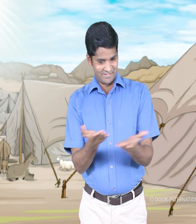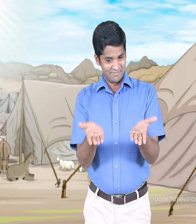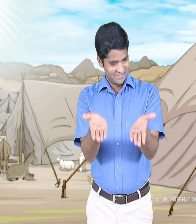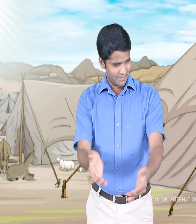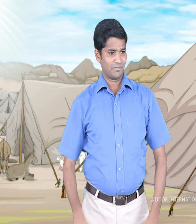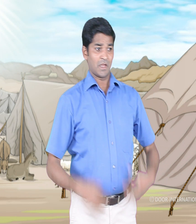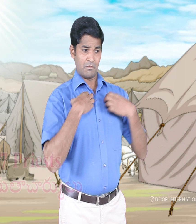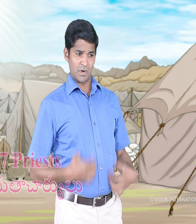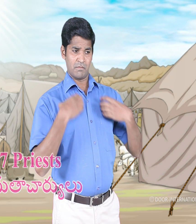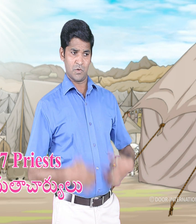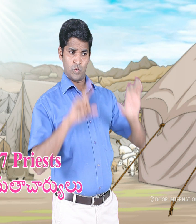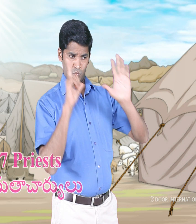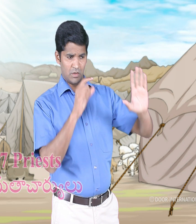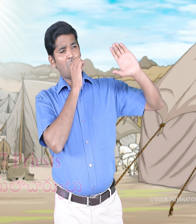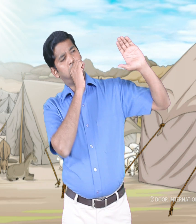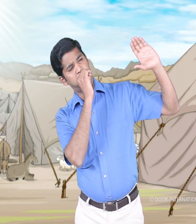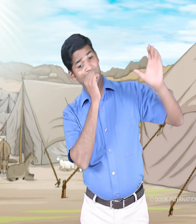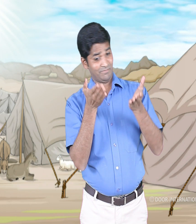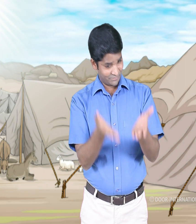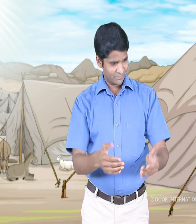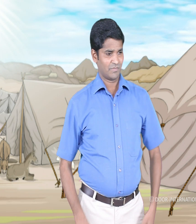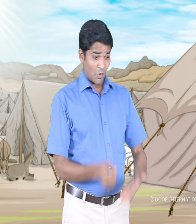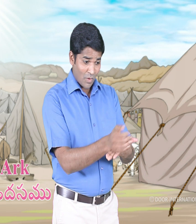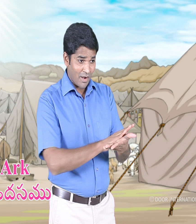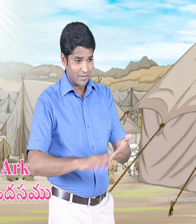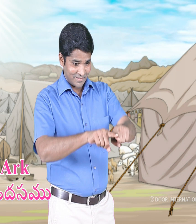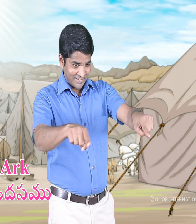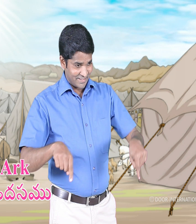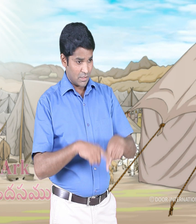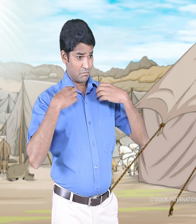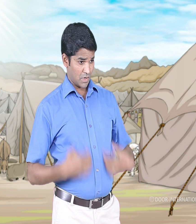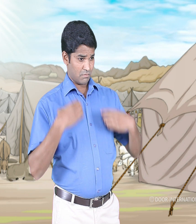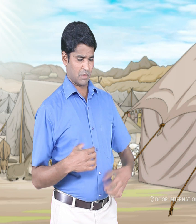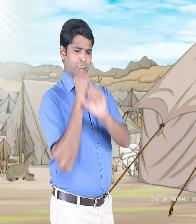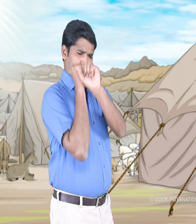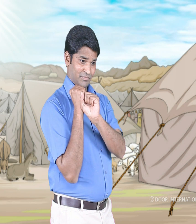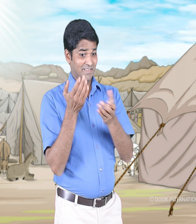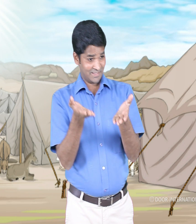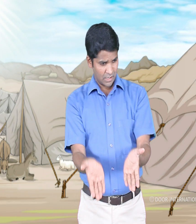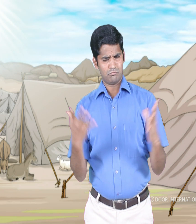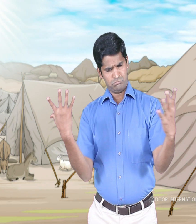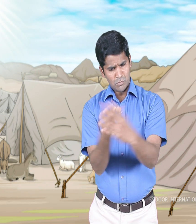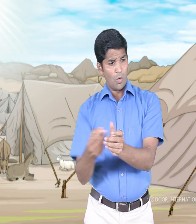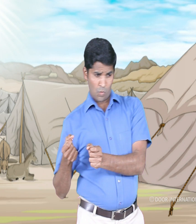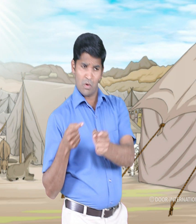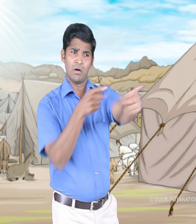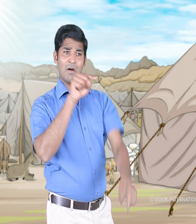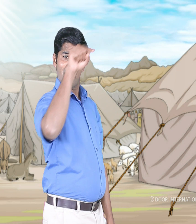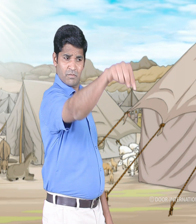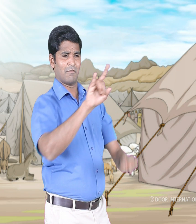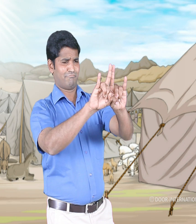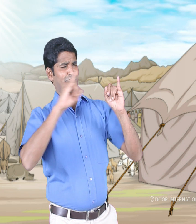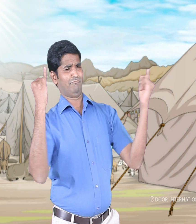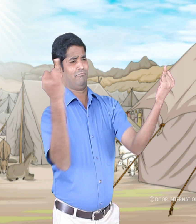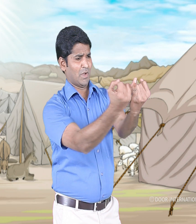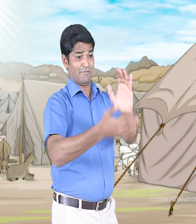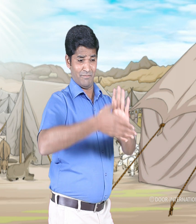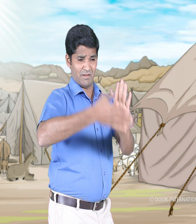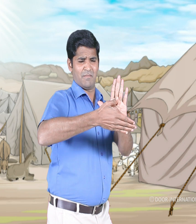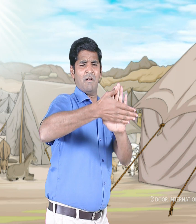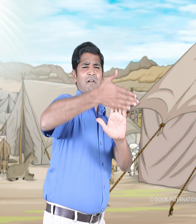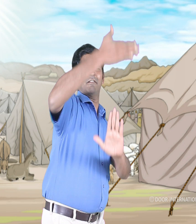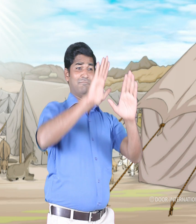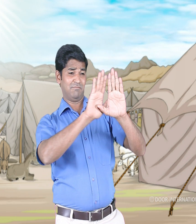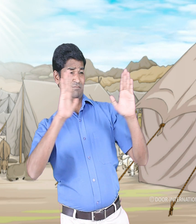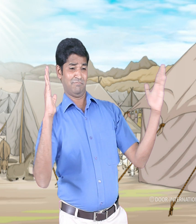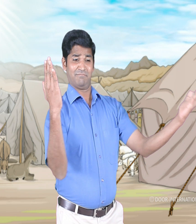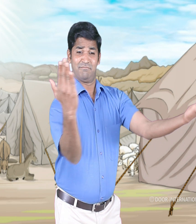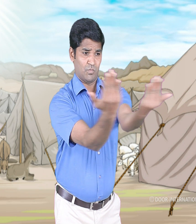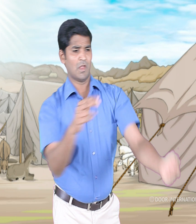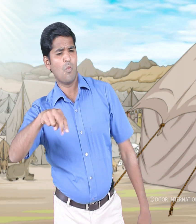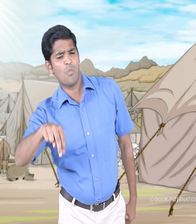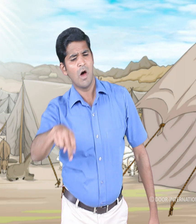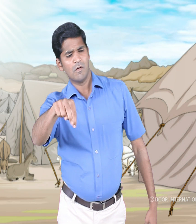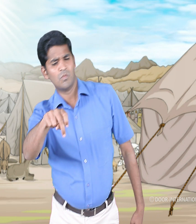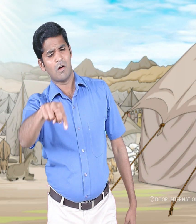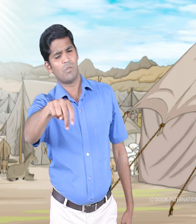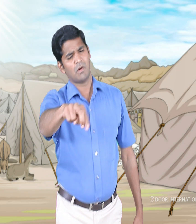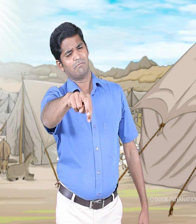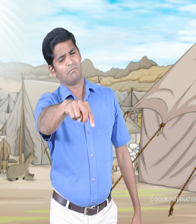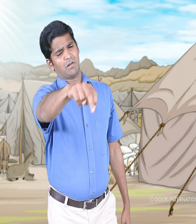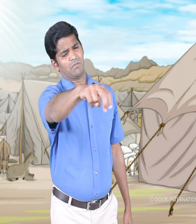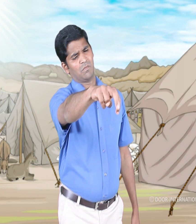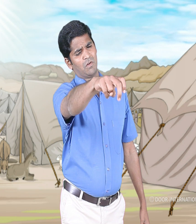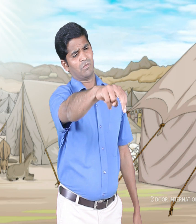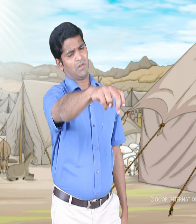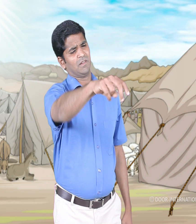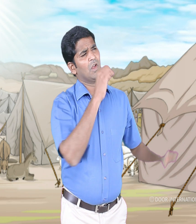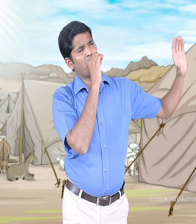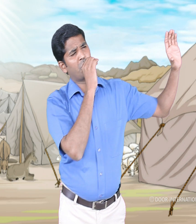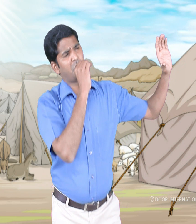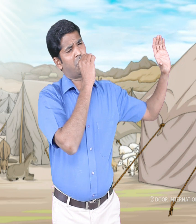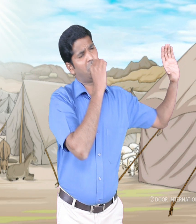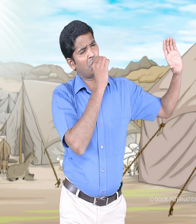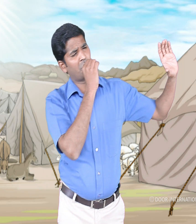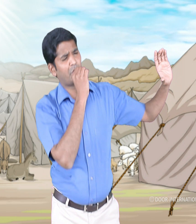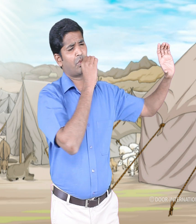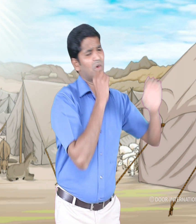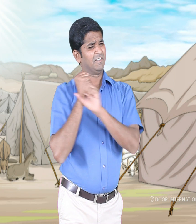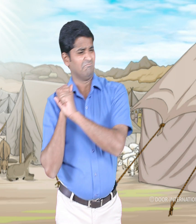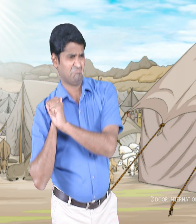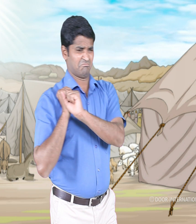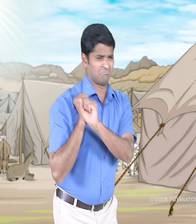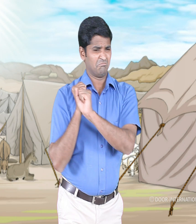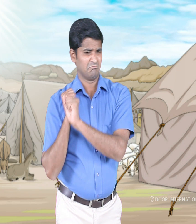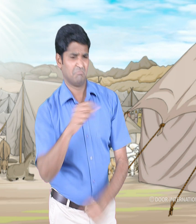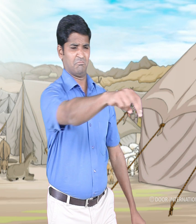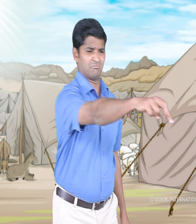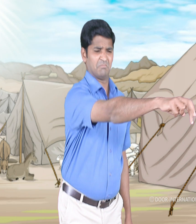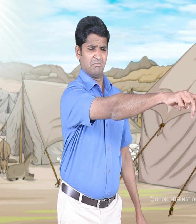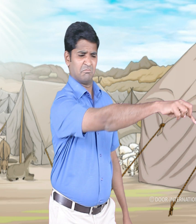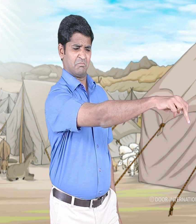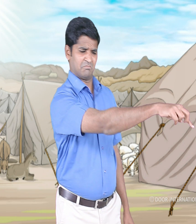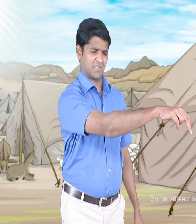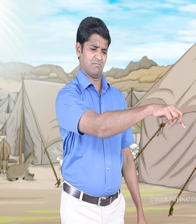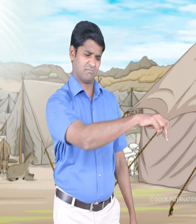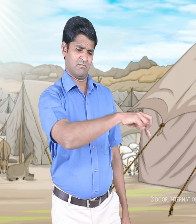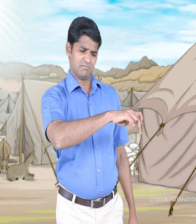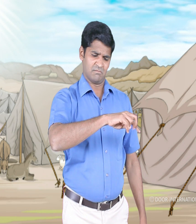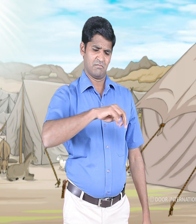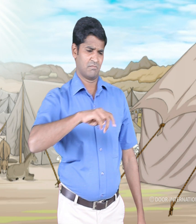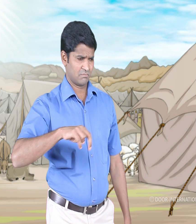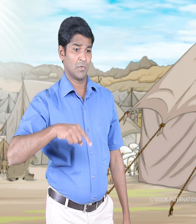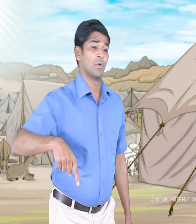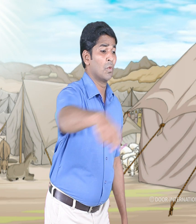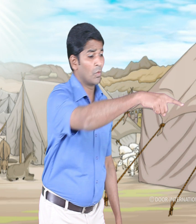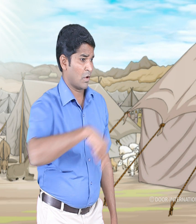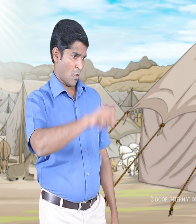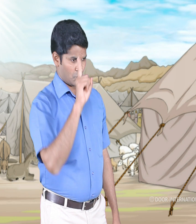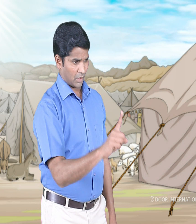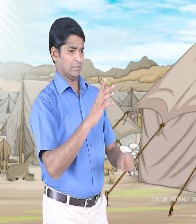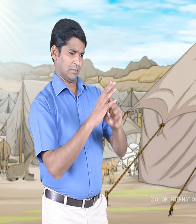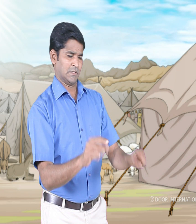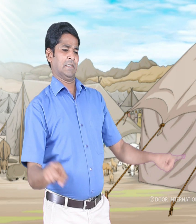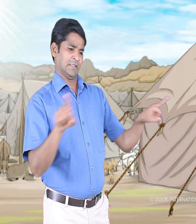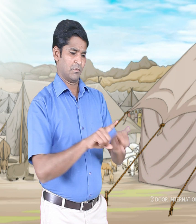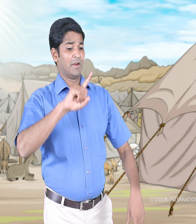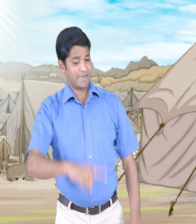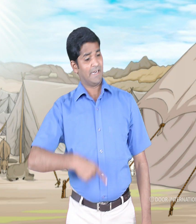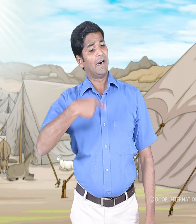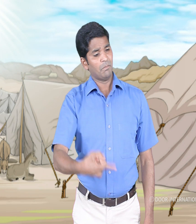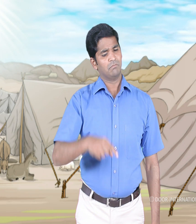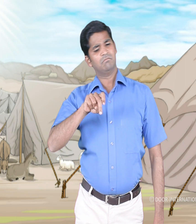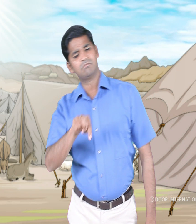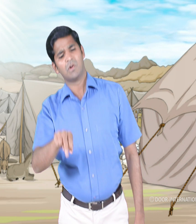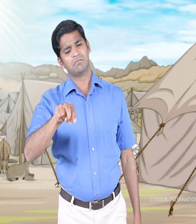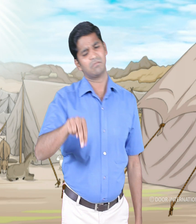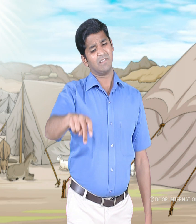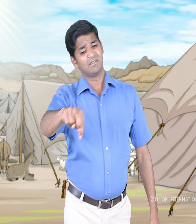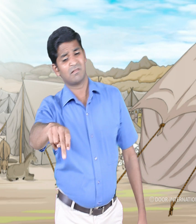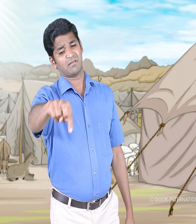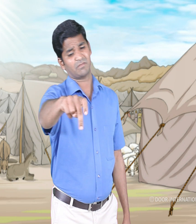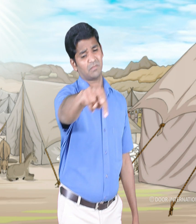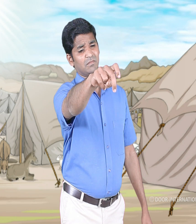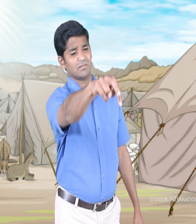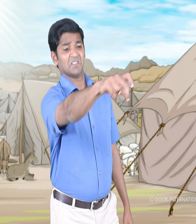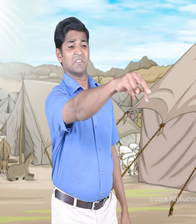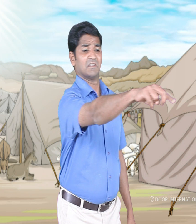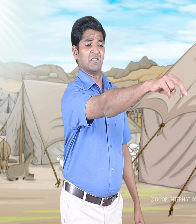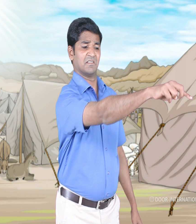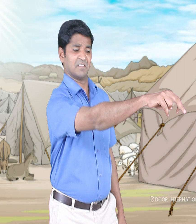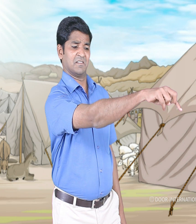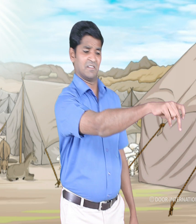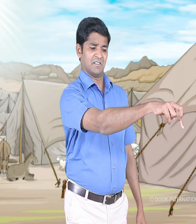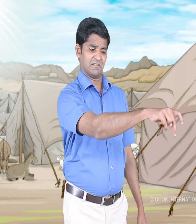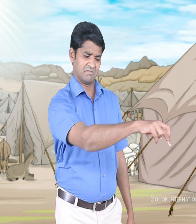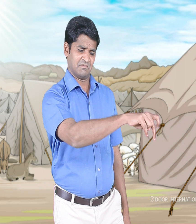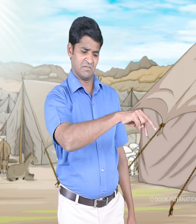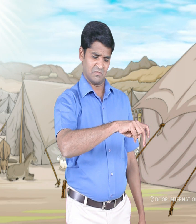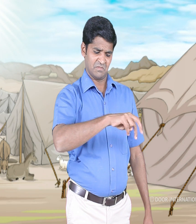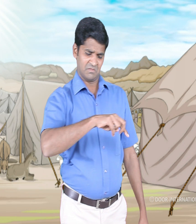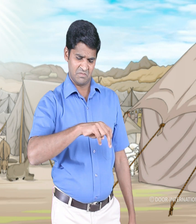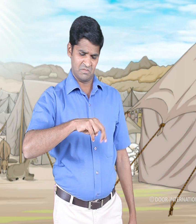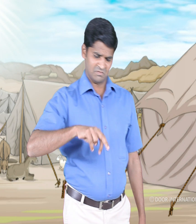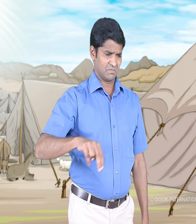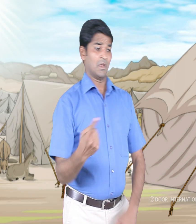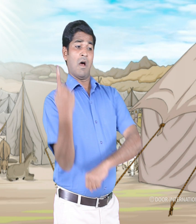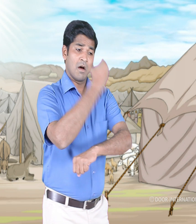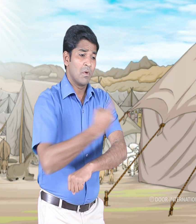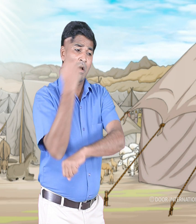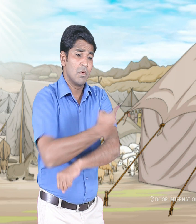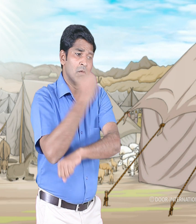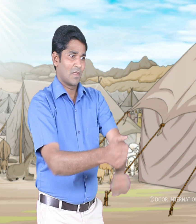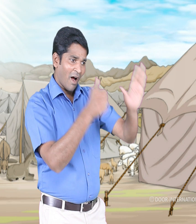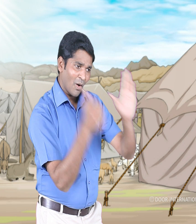March around the city with all the men of war, circling the city one time. Do this for six days. Have seven priests carry seven rams’ horns in front of the ark.